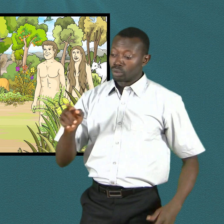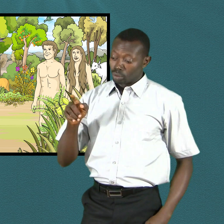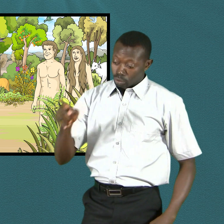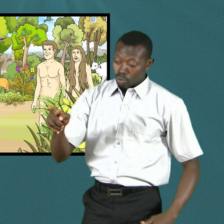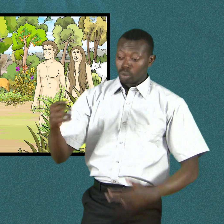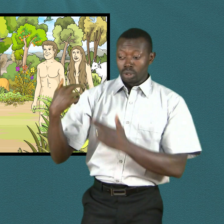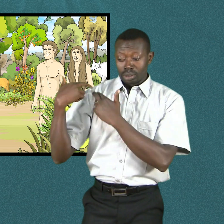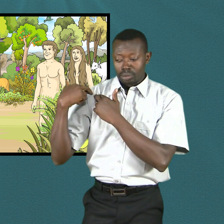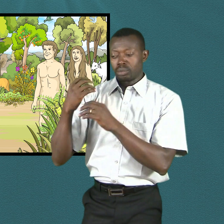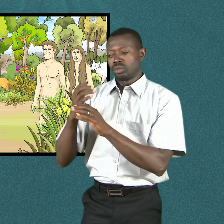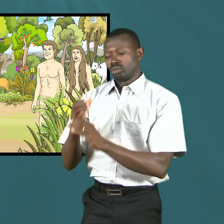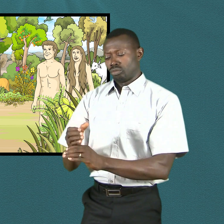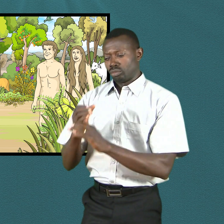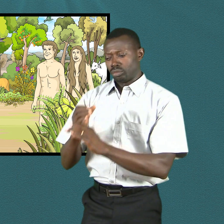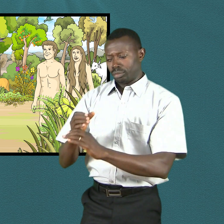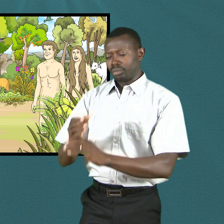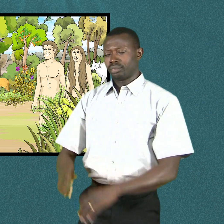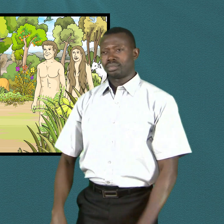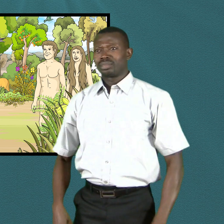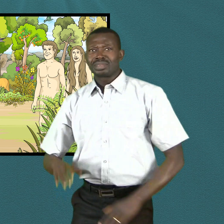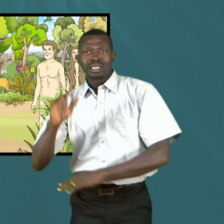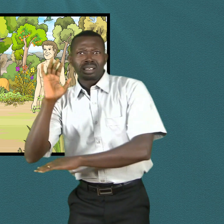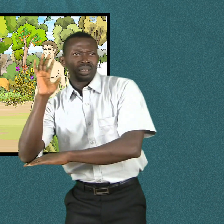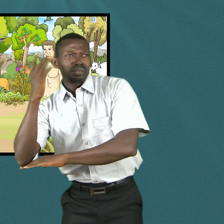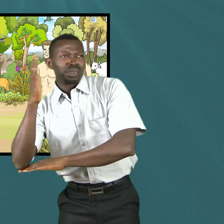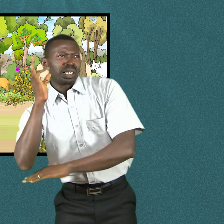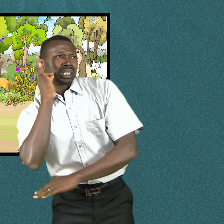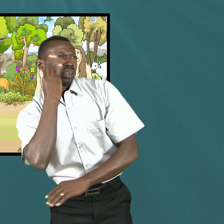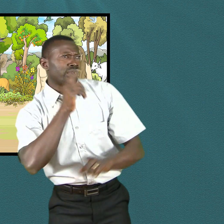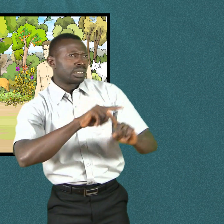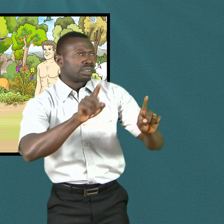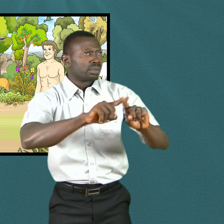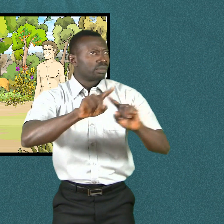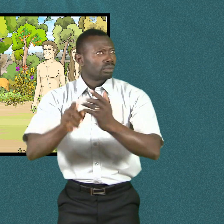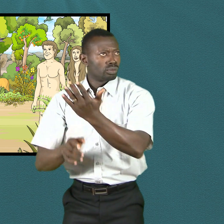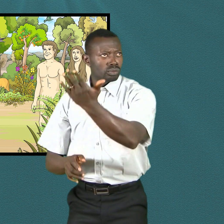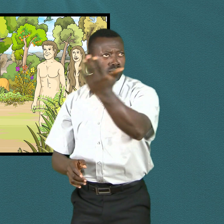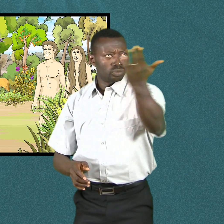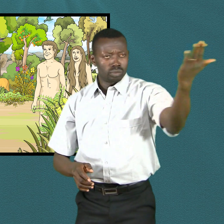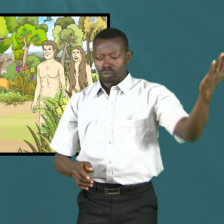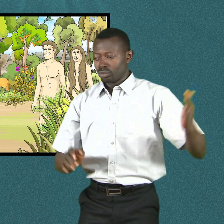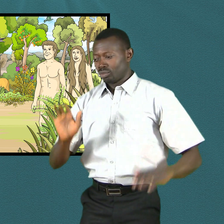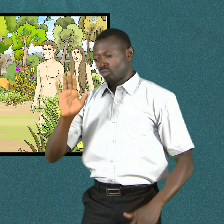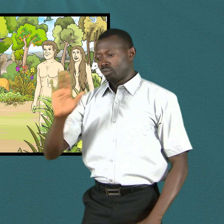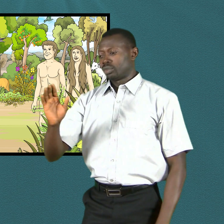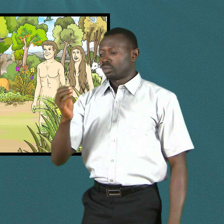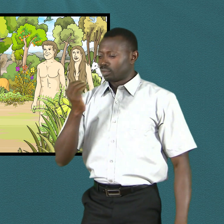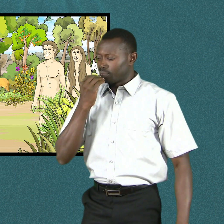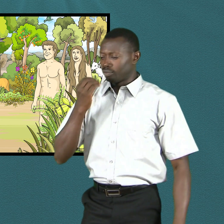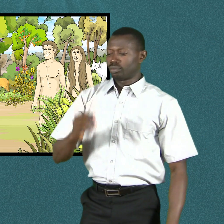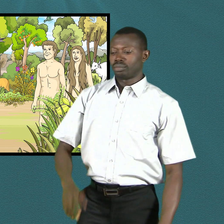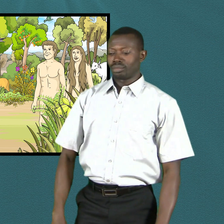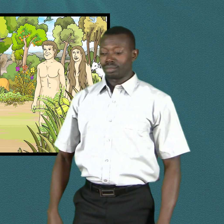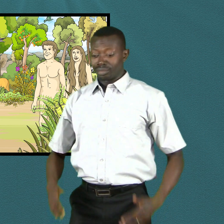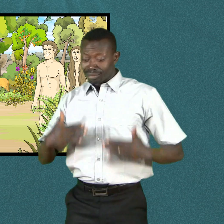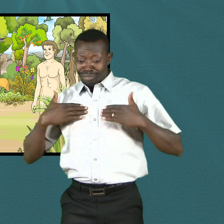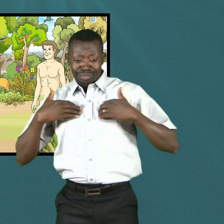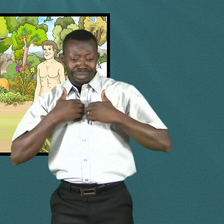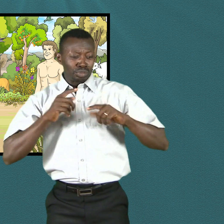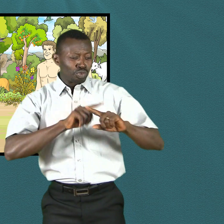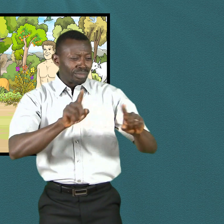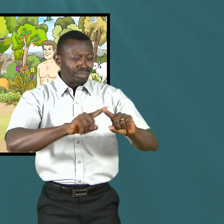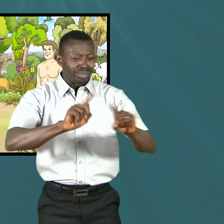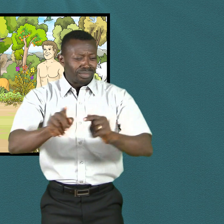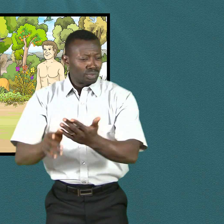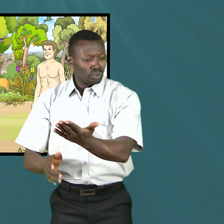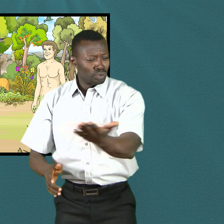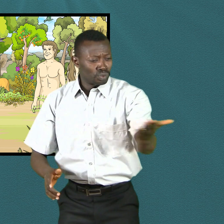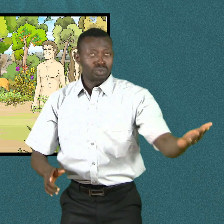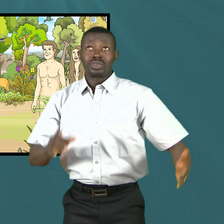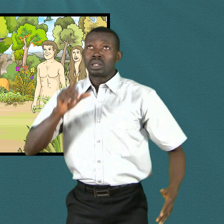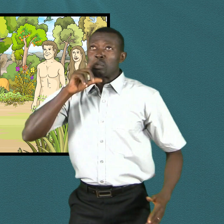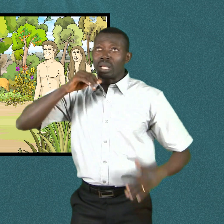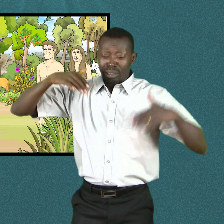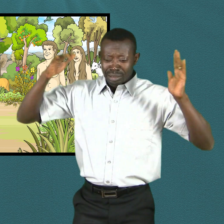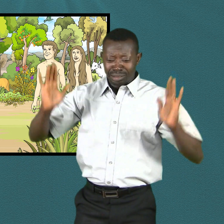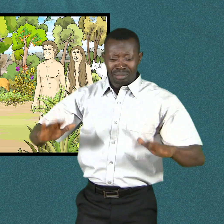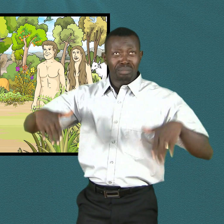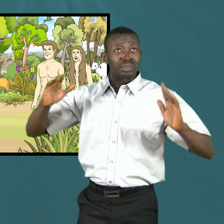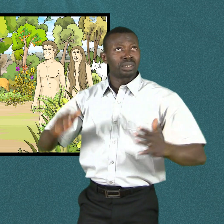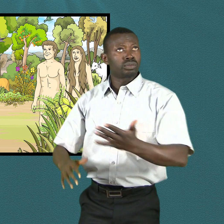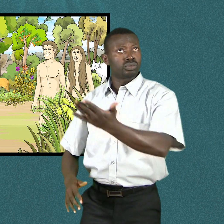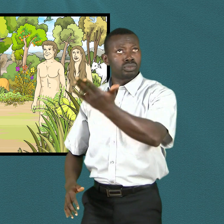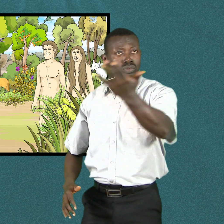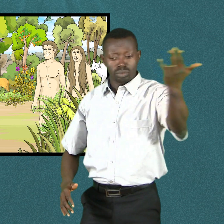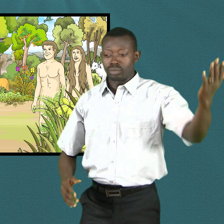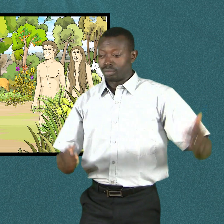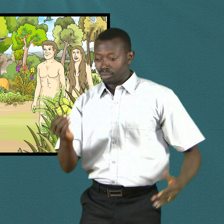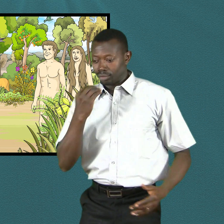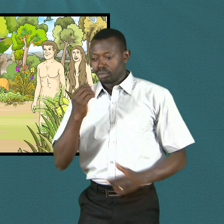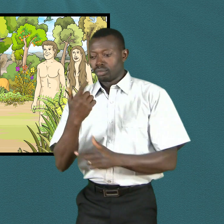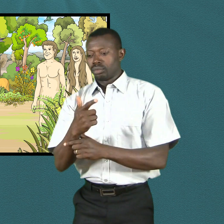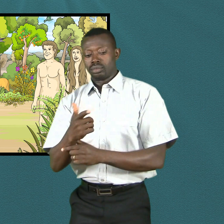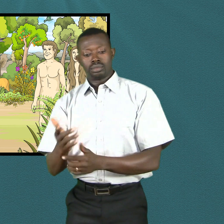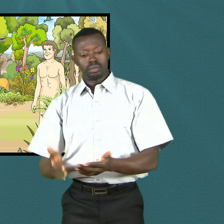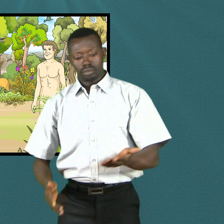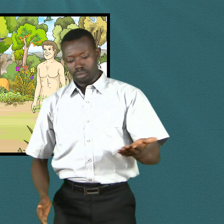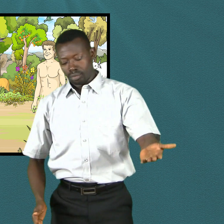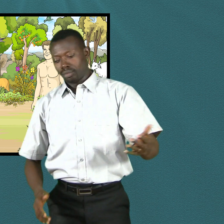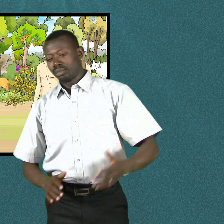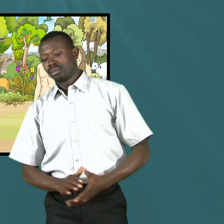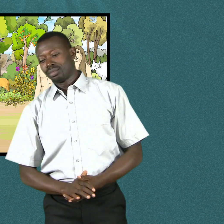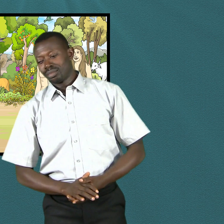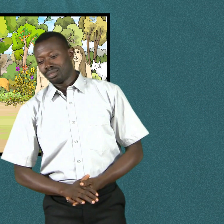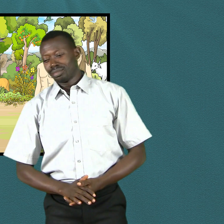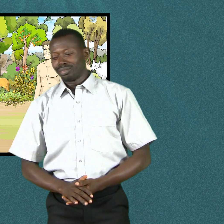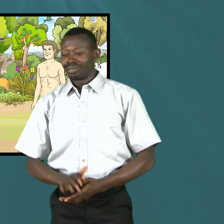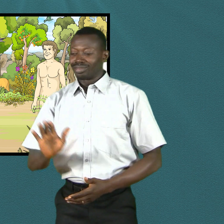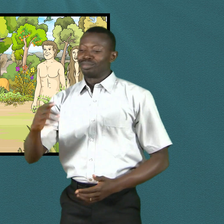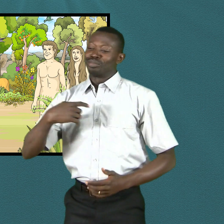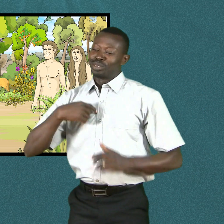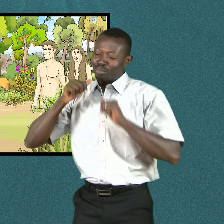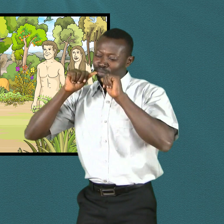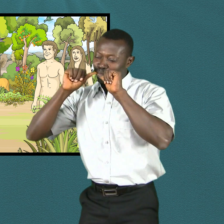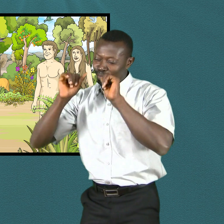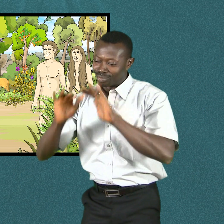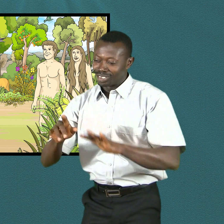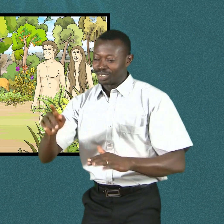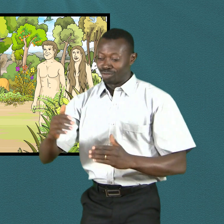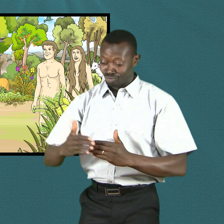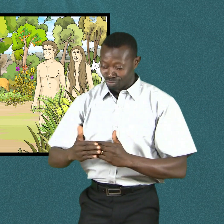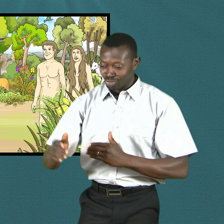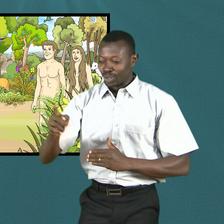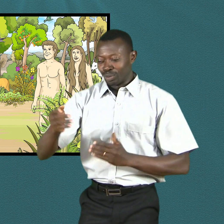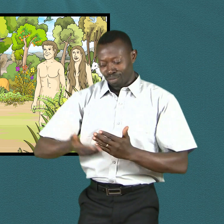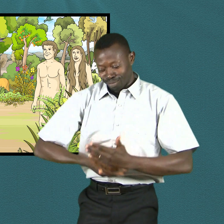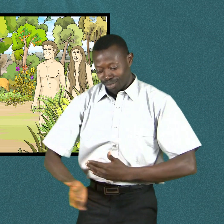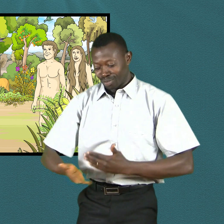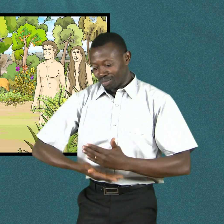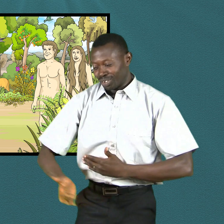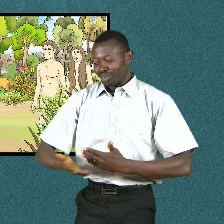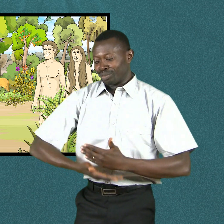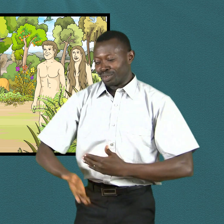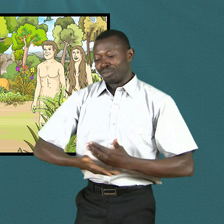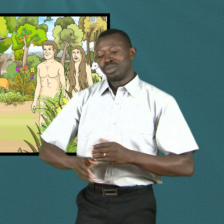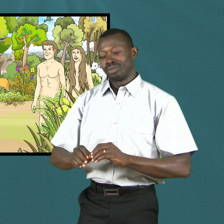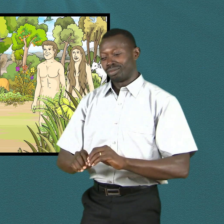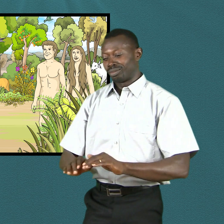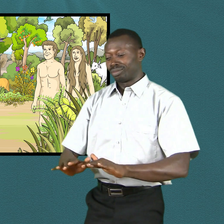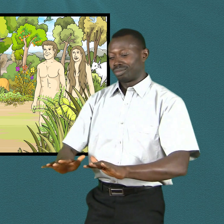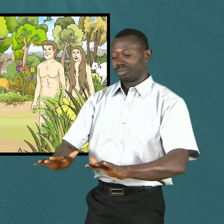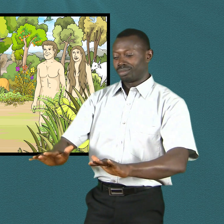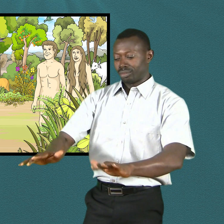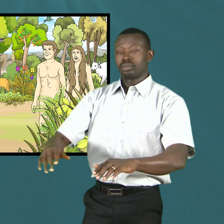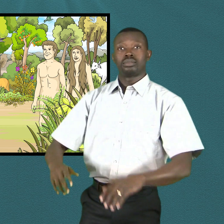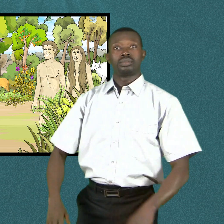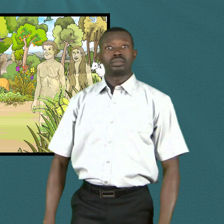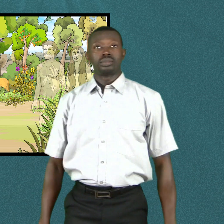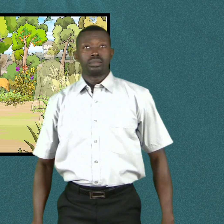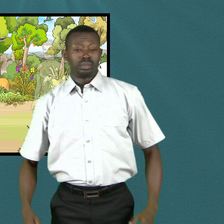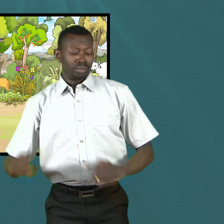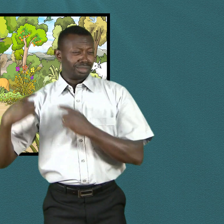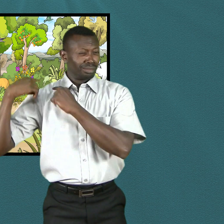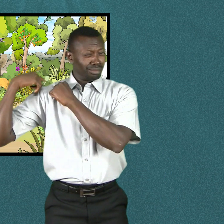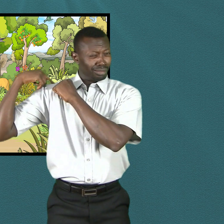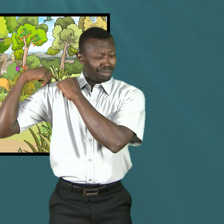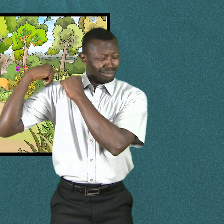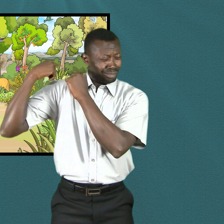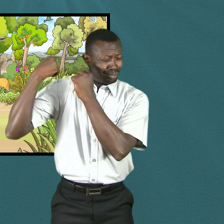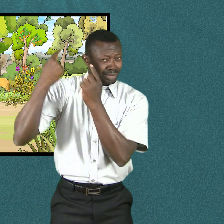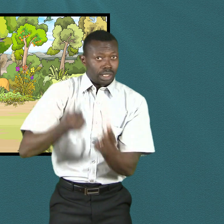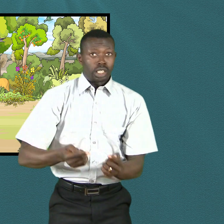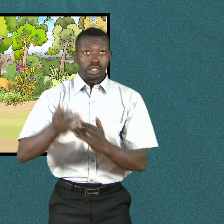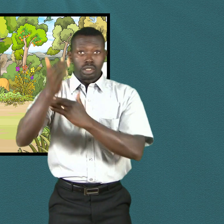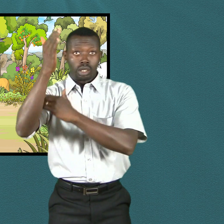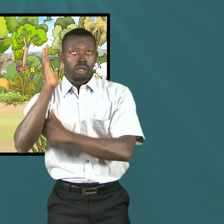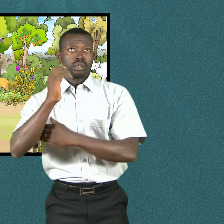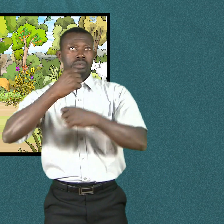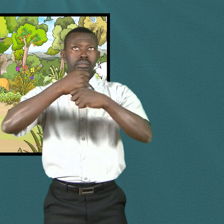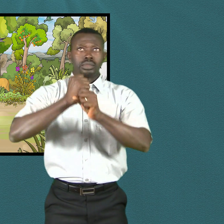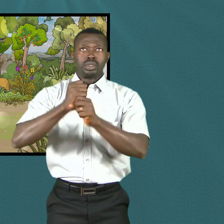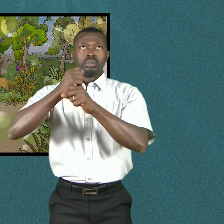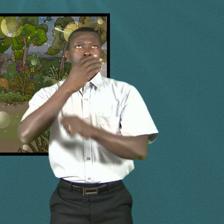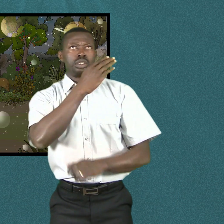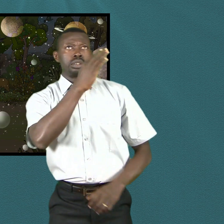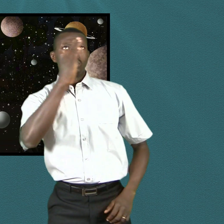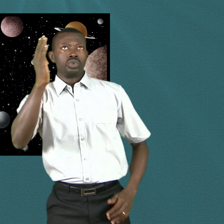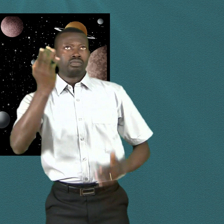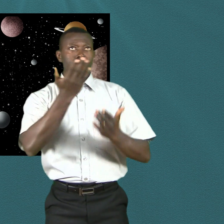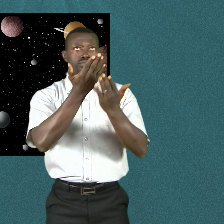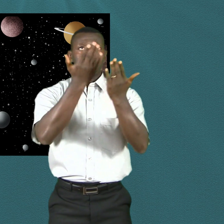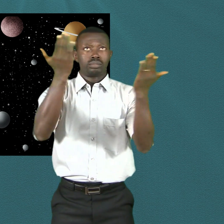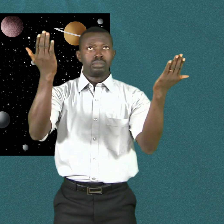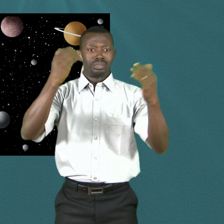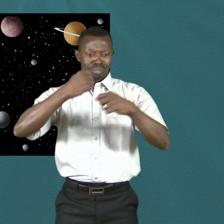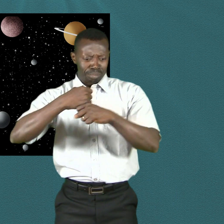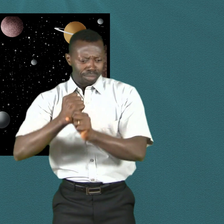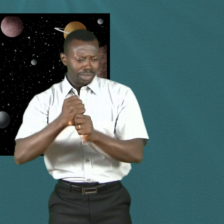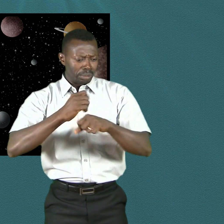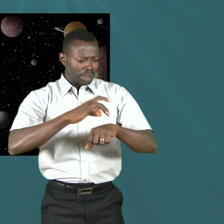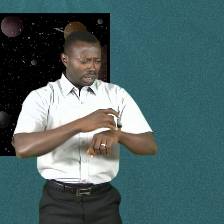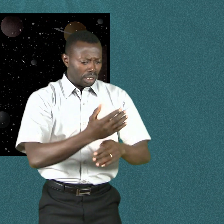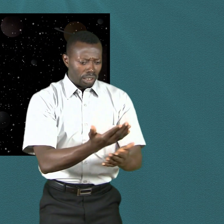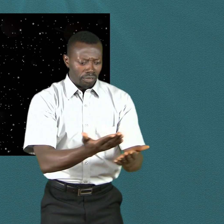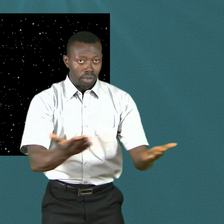Then God said, “Behold, I have given you every seed-bearing plant on the face of all the earth, and every tree whose fruit contains seed. They will be yours for food. And to every beast of the earth and every bird of the air and every creature that crawls upon the earth—everything that has the breath of life in it—I have given every green plant for food.” And it was so. And God looked upon all that He had made, and indeed, it was very good. And there was evening, and there was morning—the sixth day.